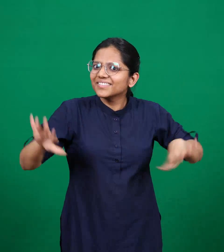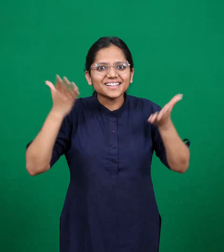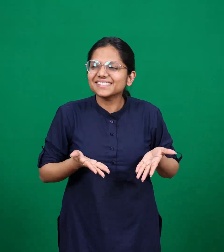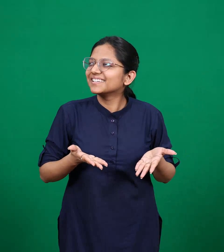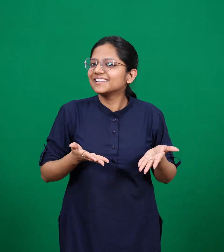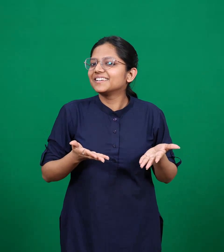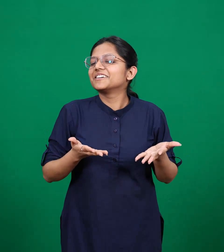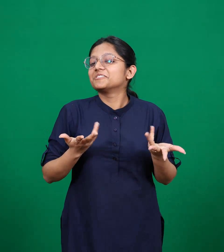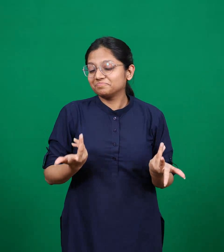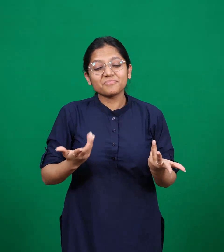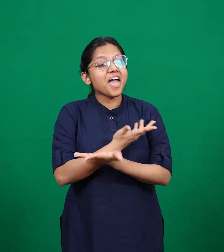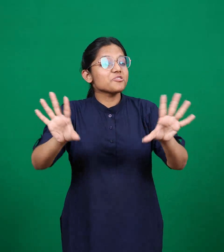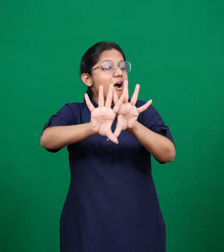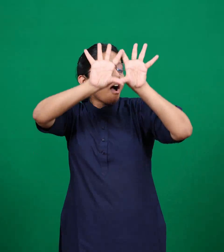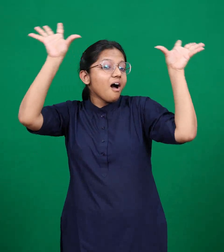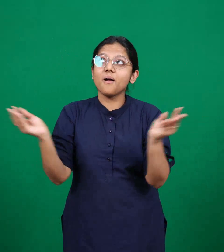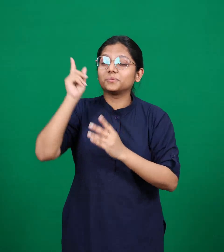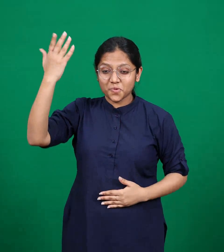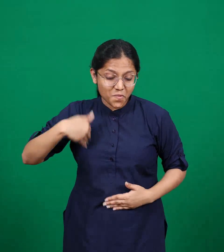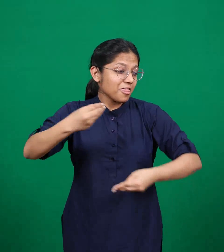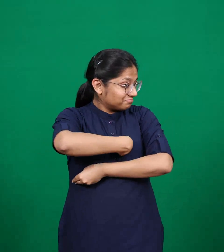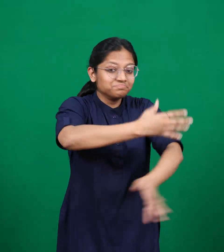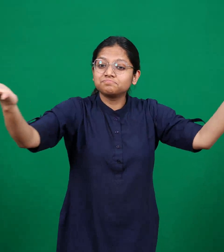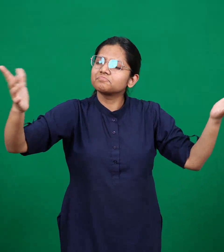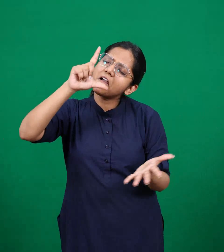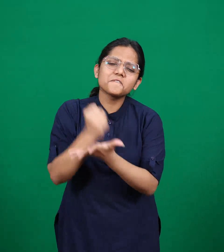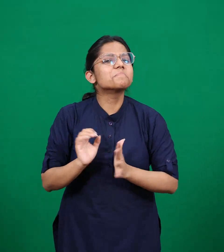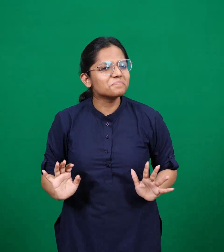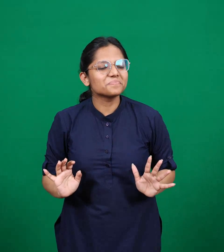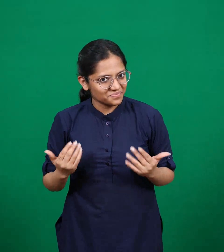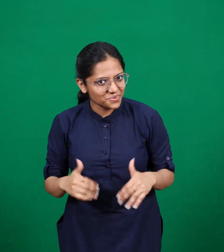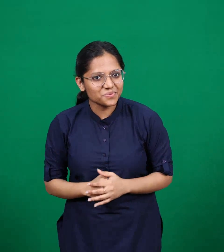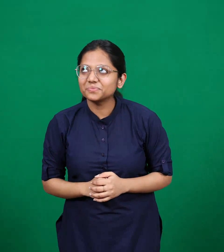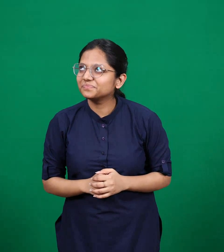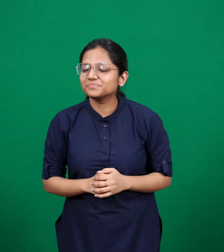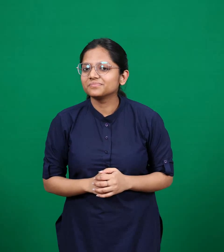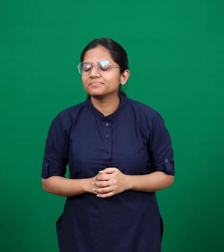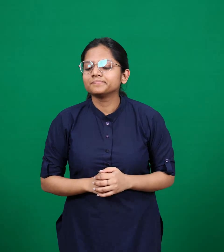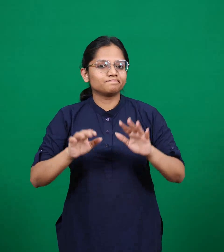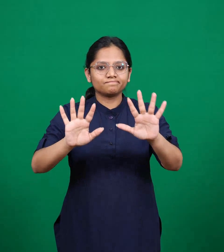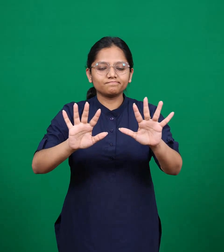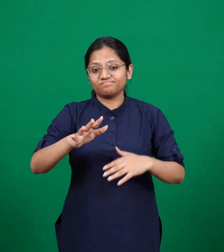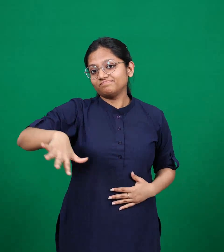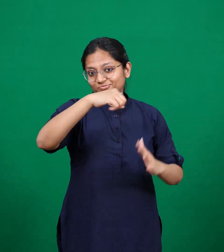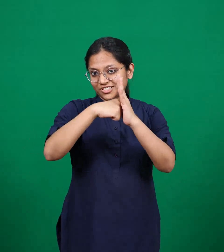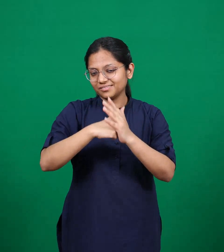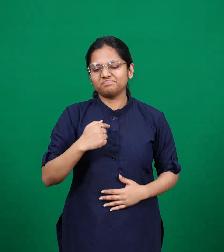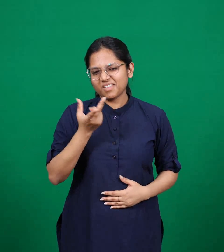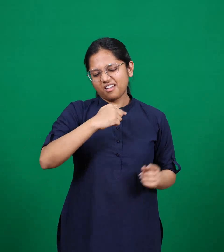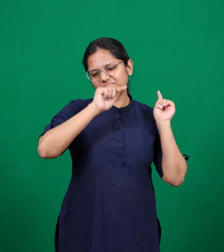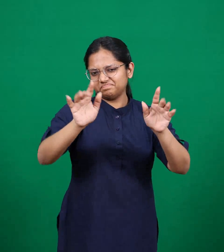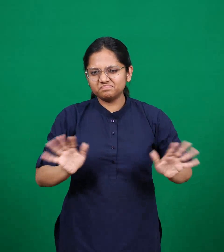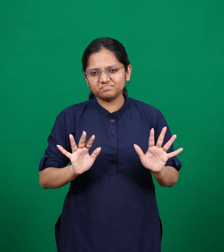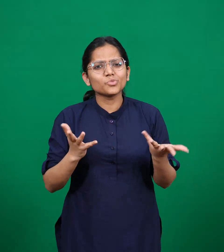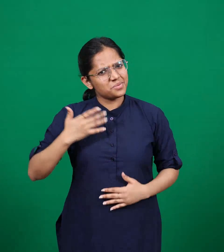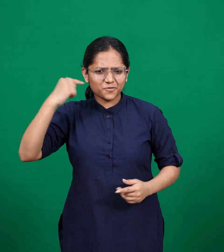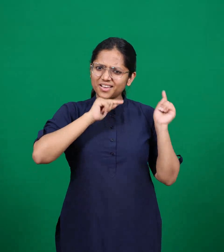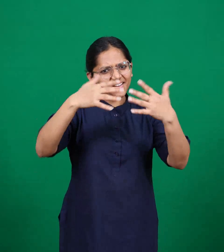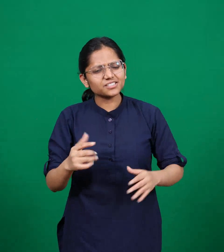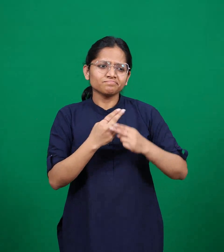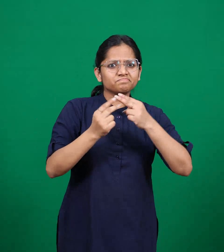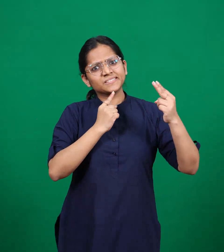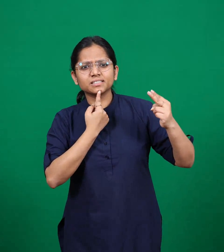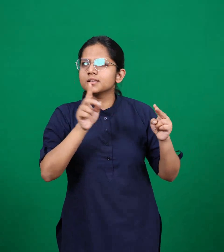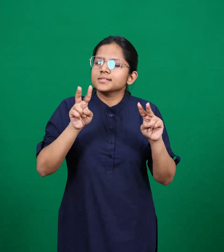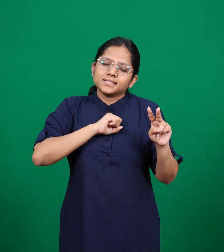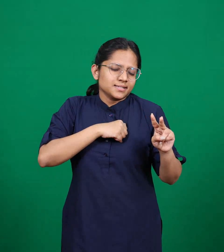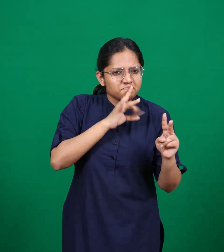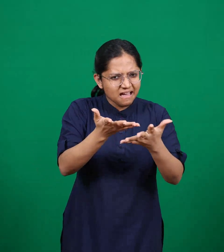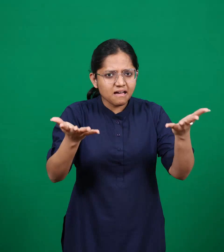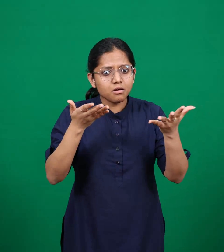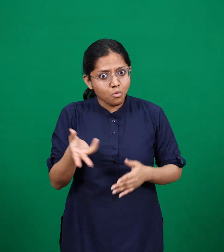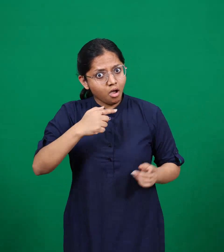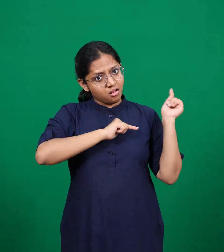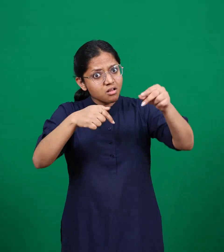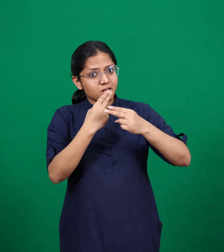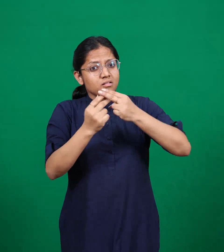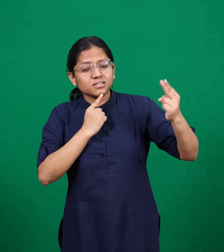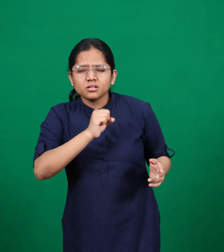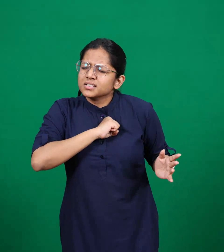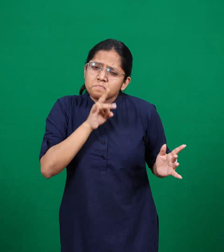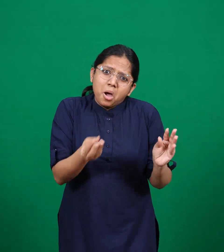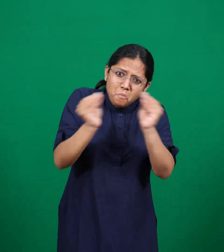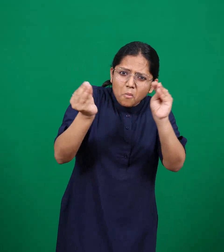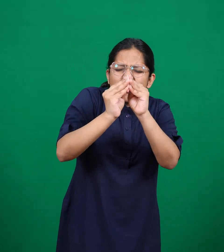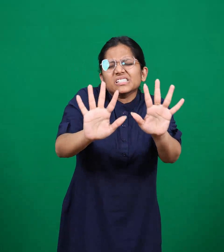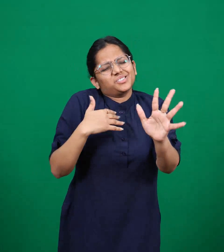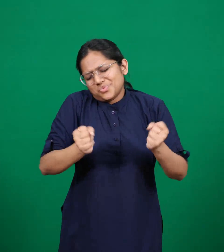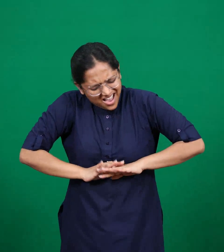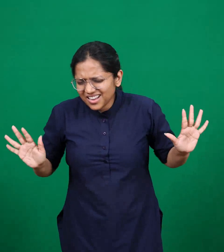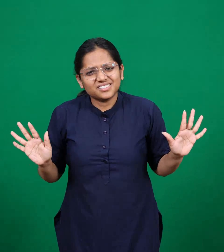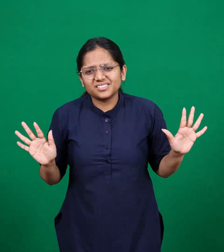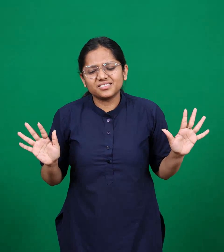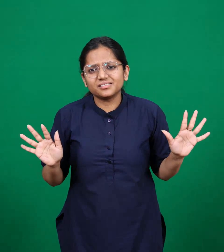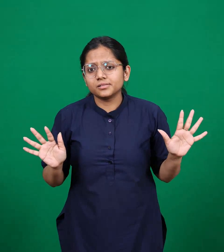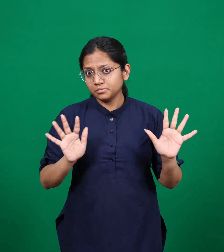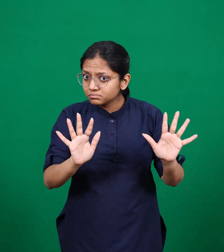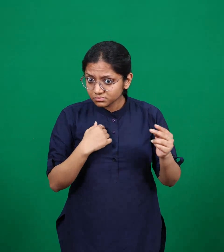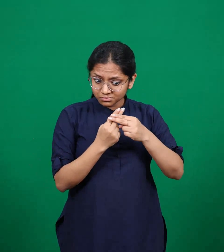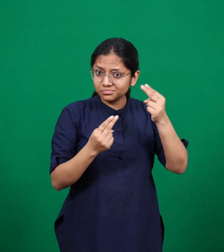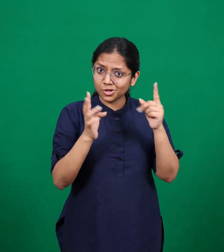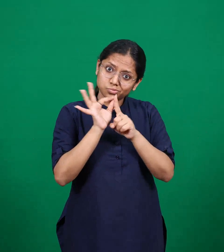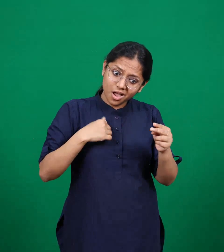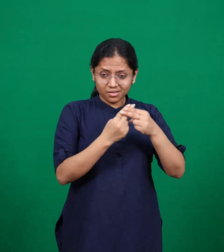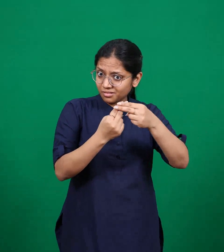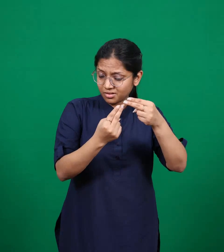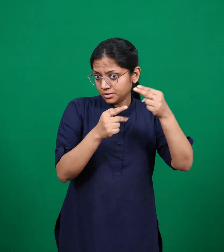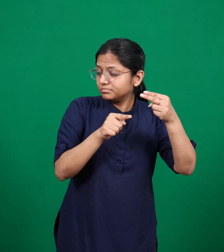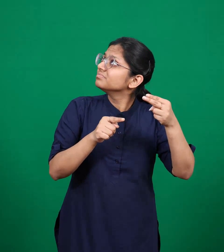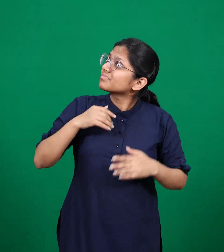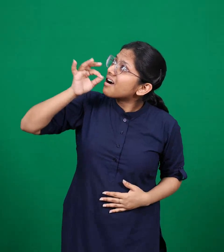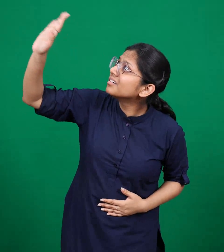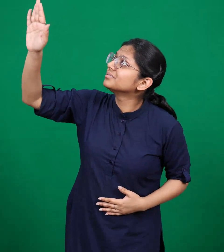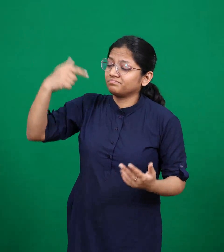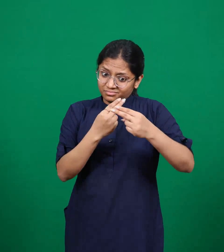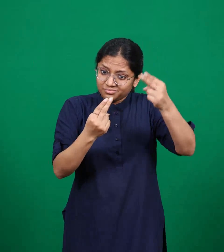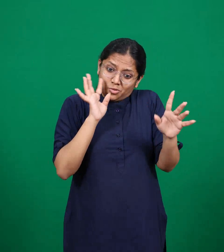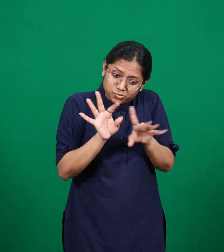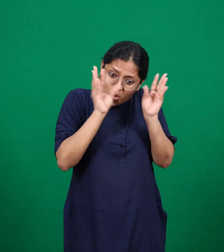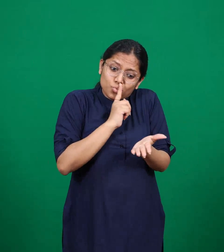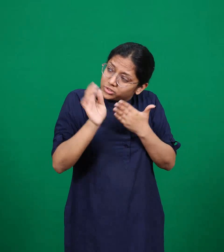I call God as my witness that it was in order to spare you that I did not return to Corinth.